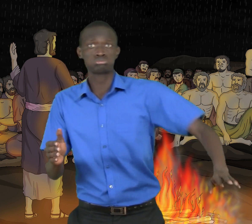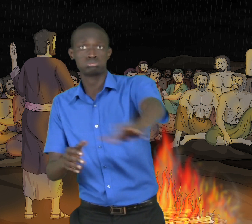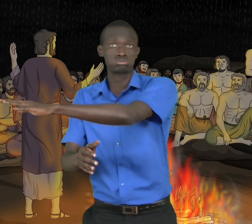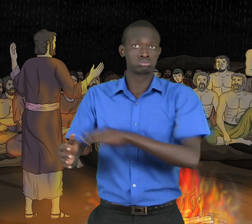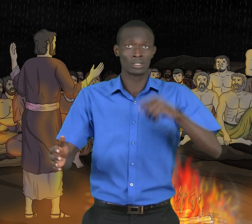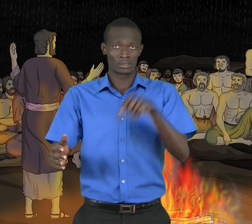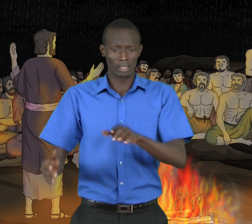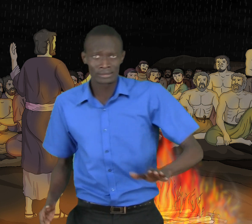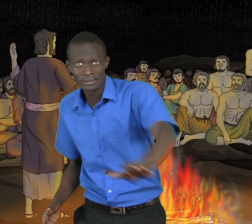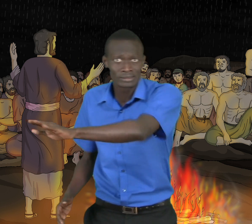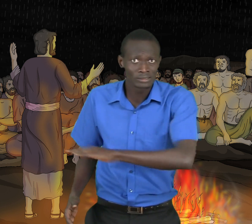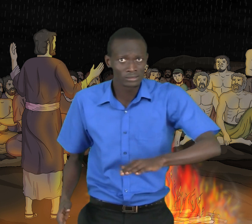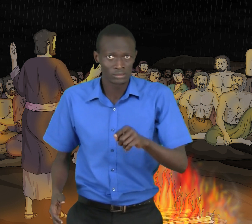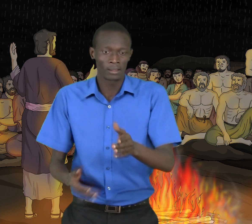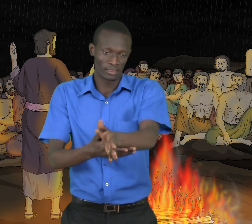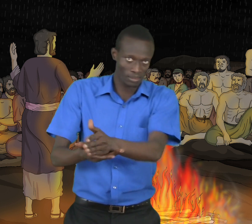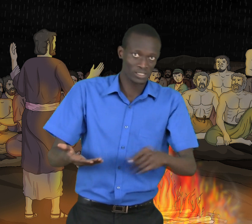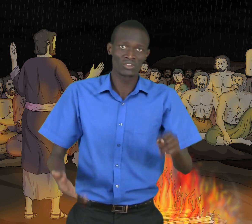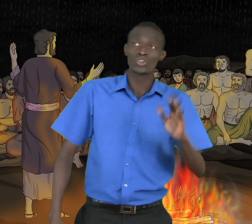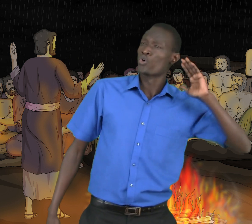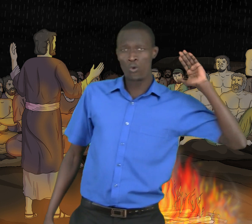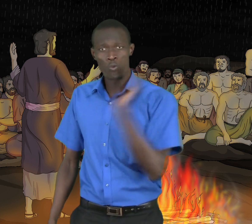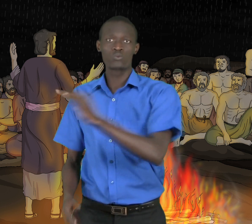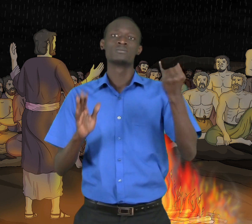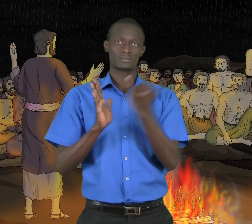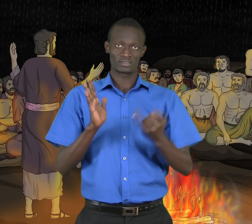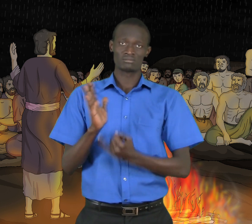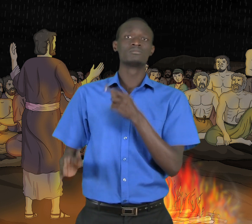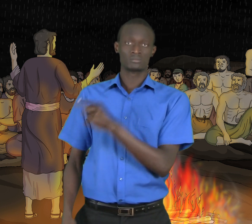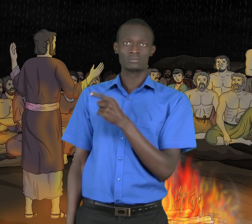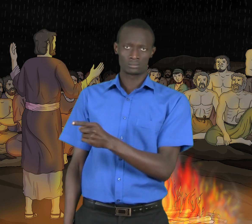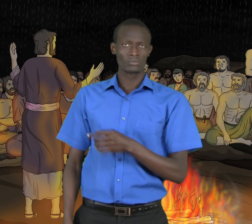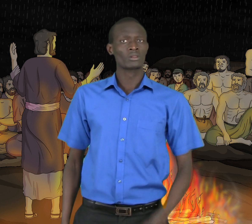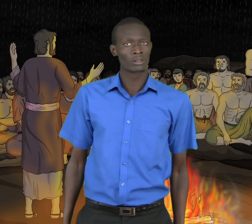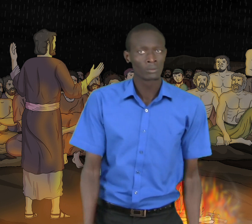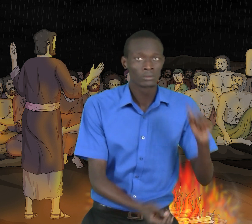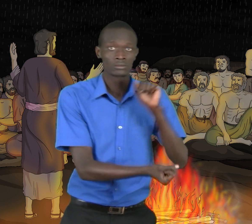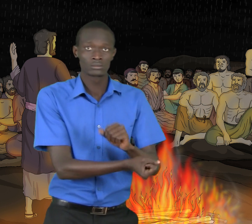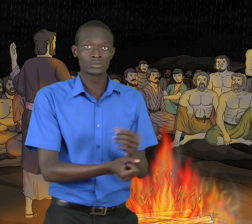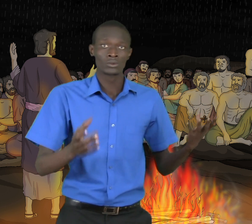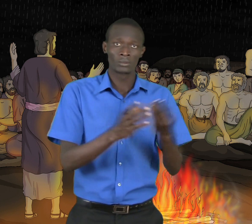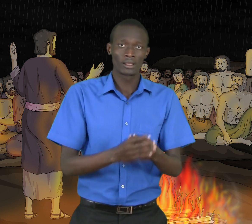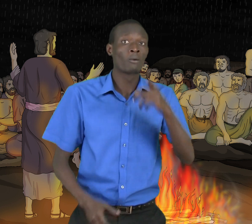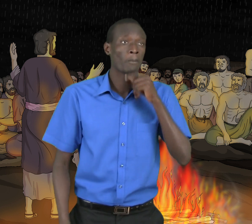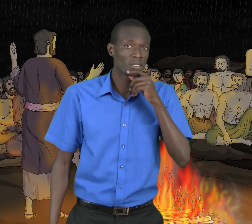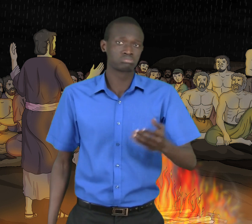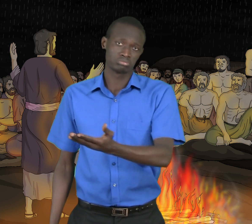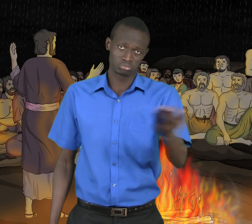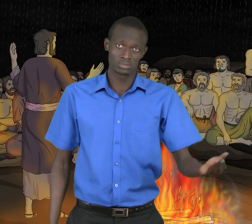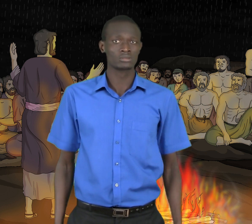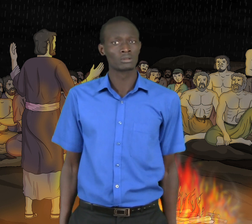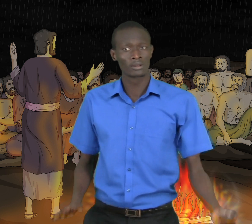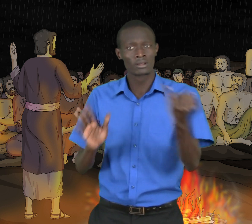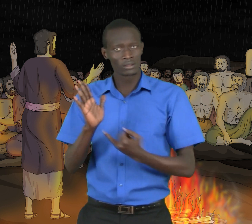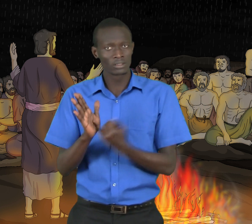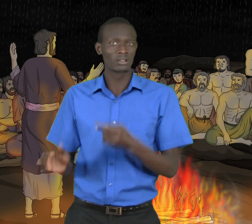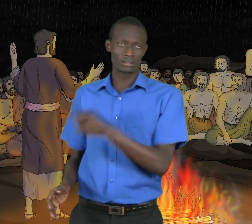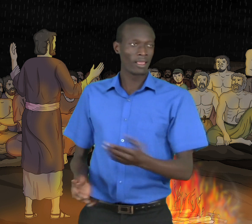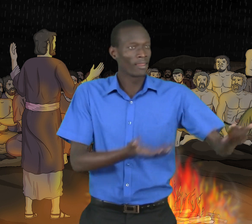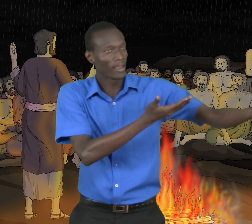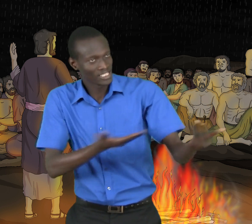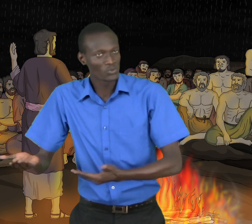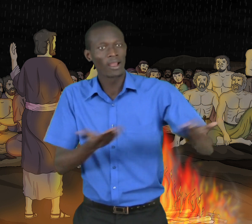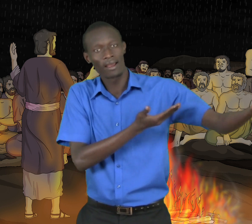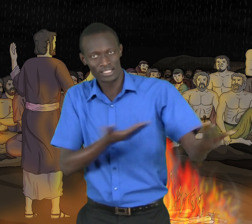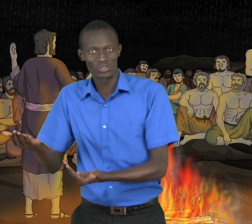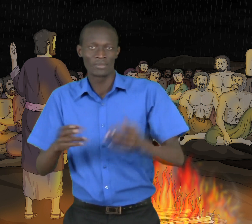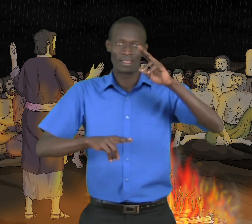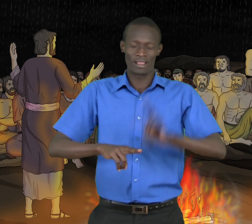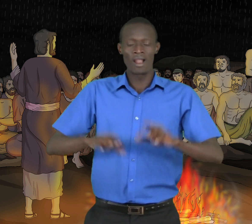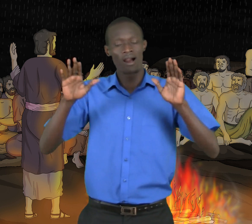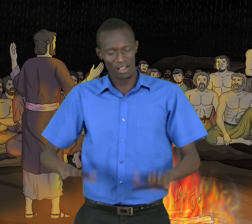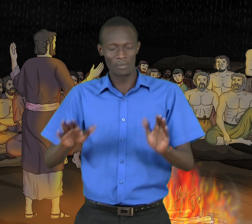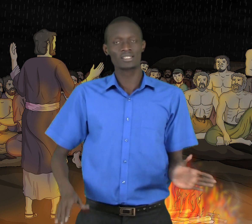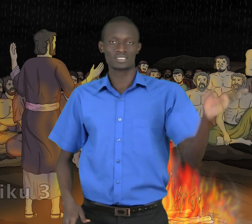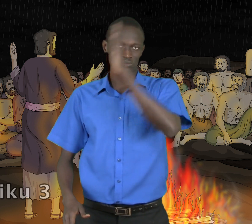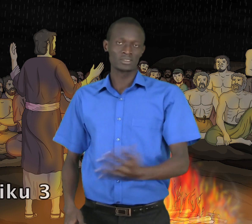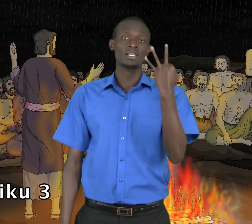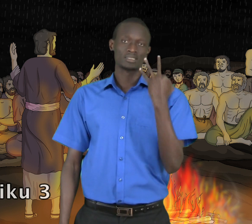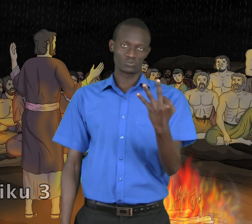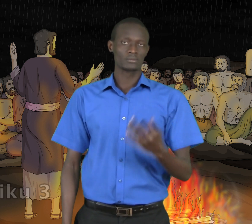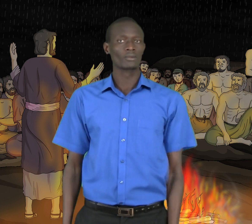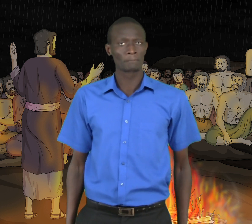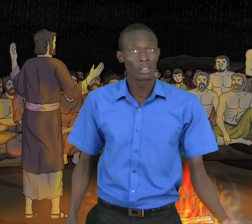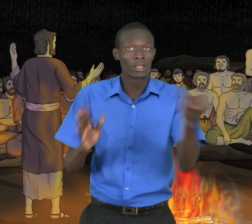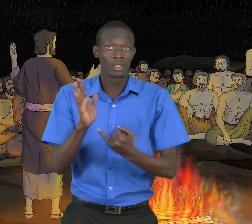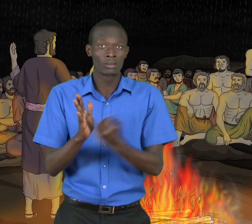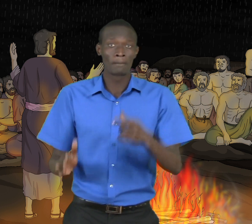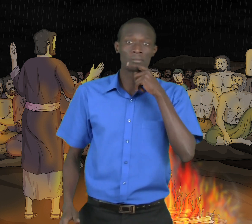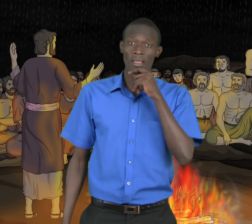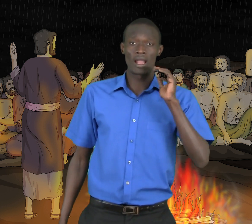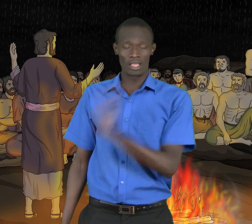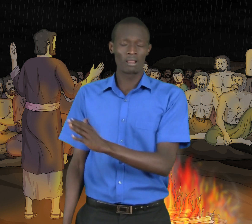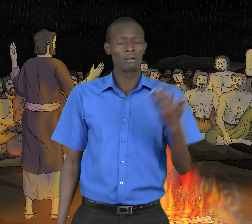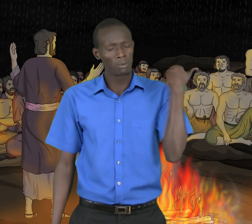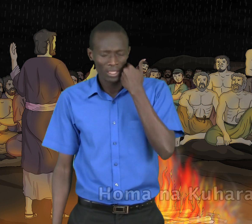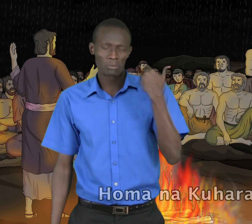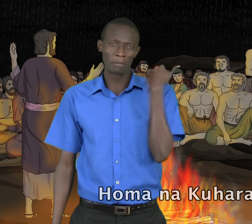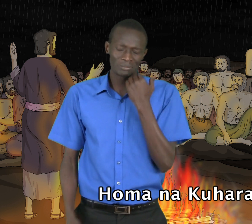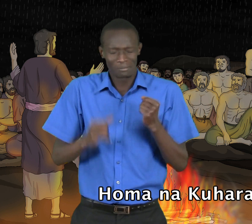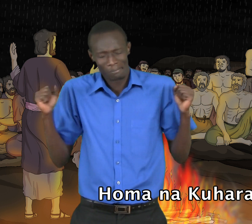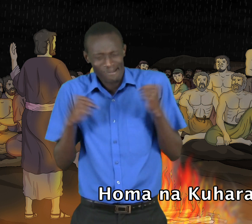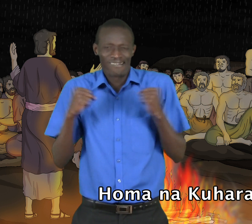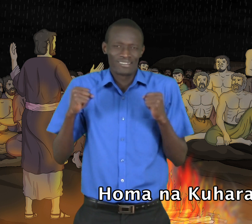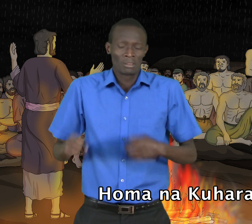He welcomed us and entertained us hospitably for three days.